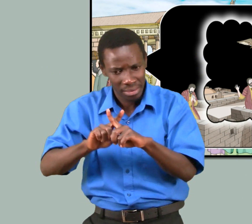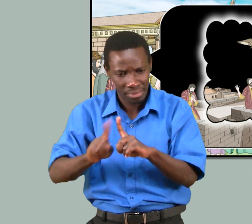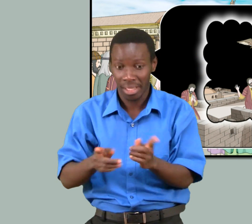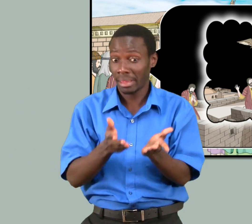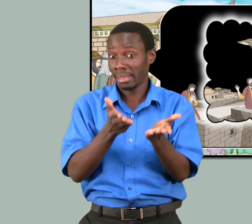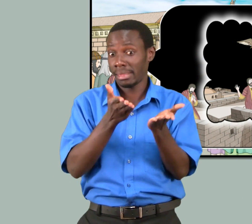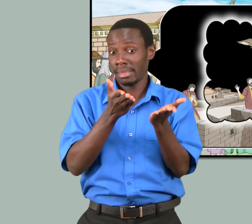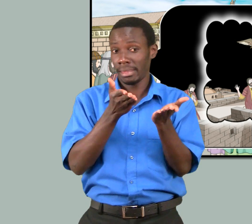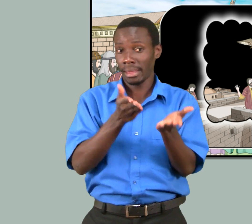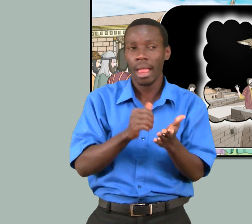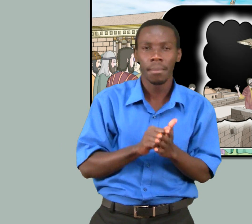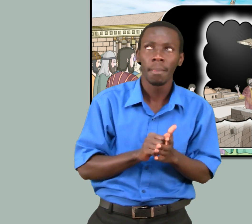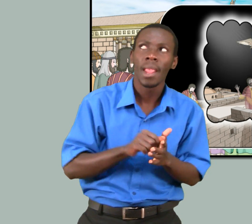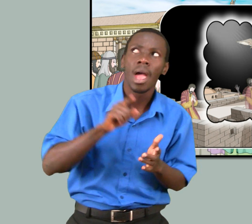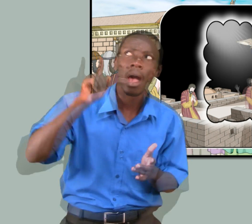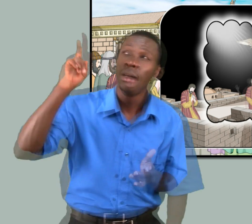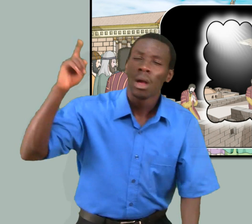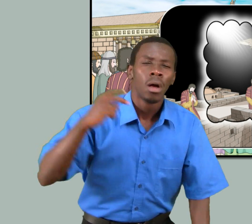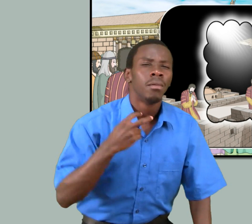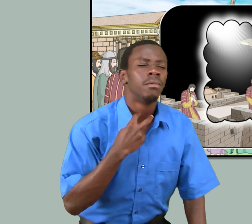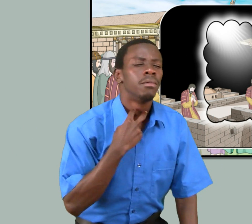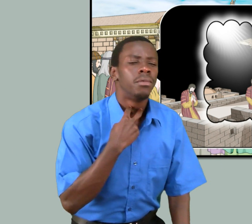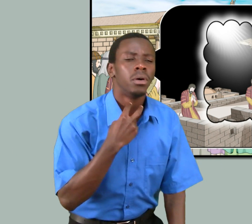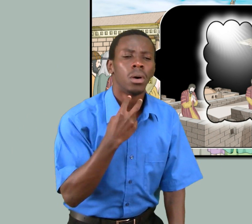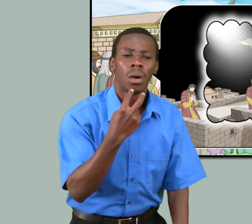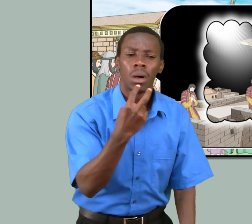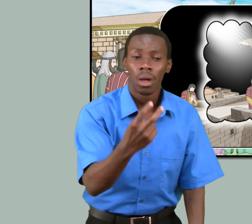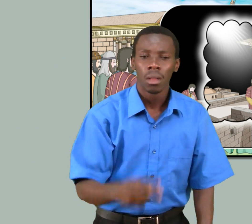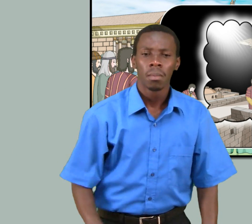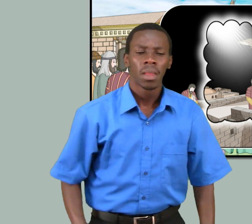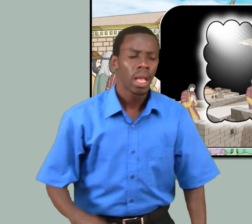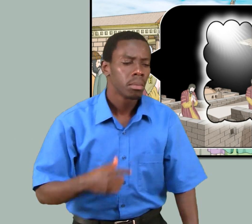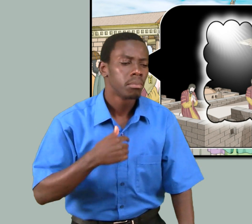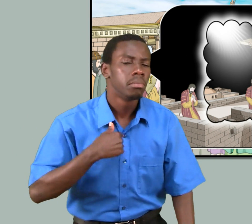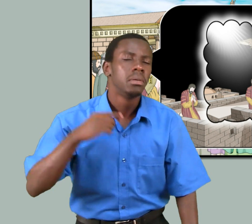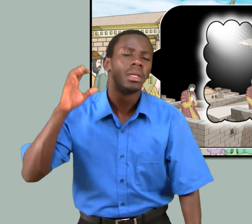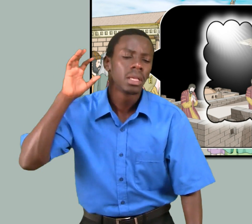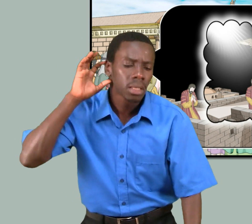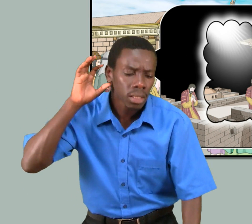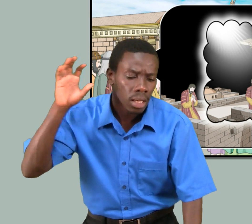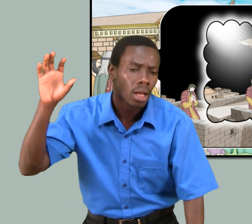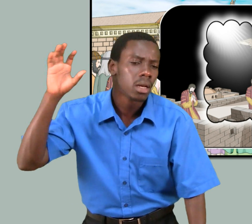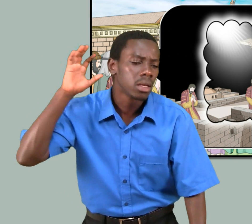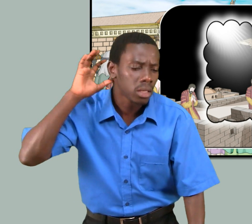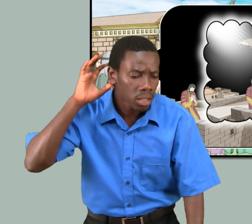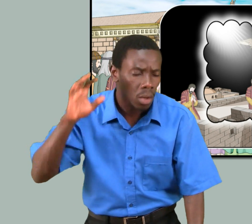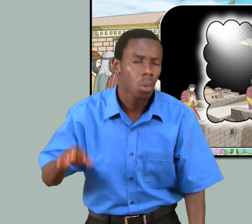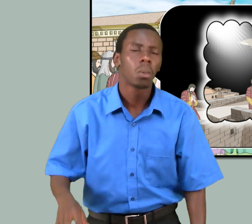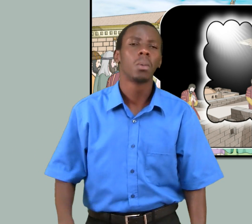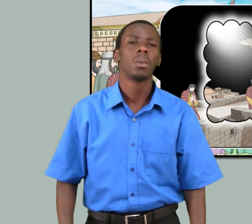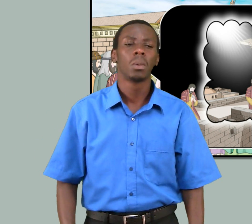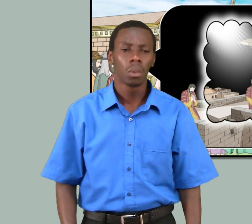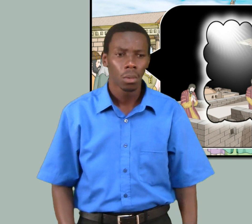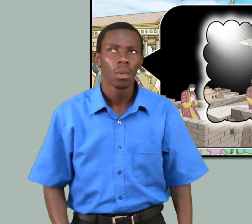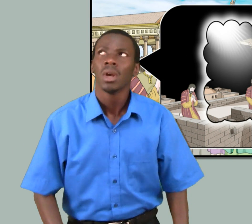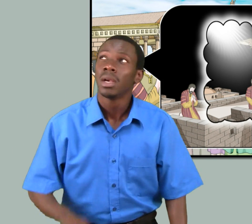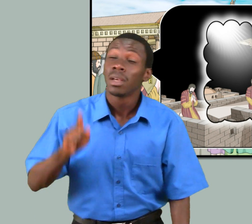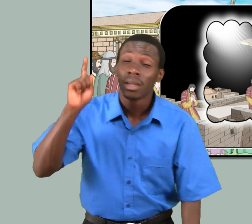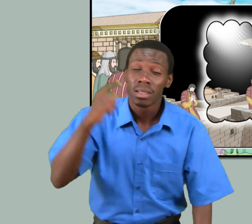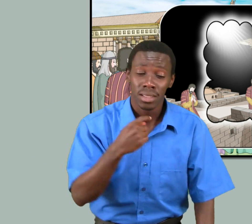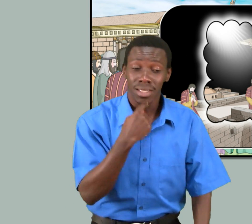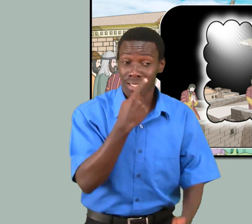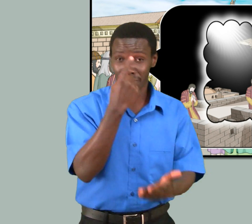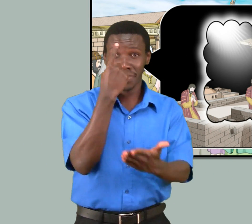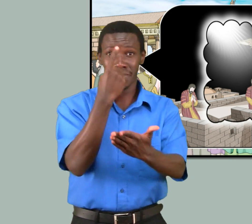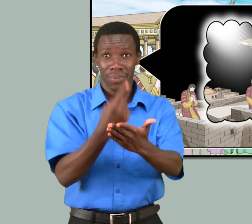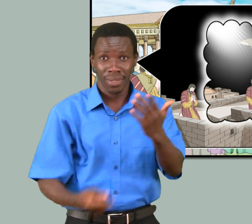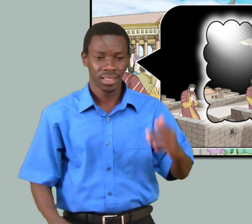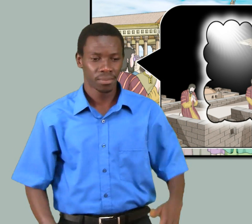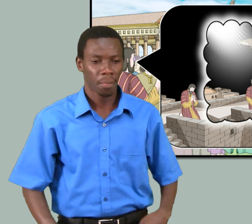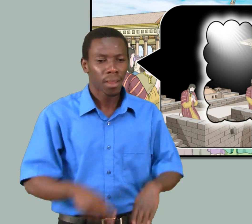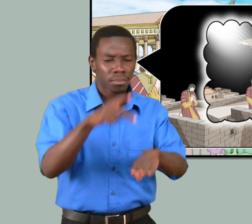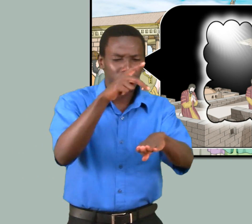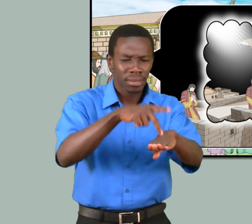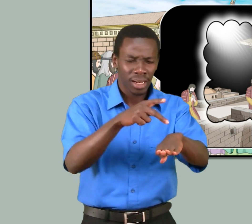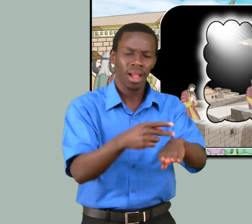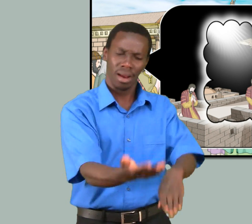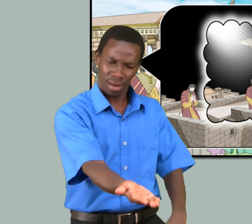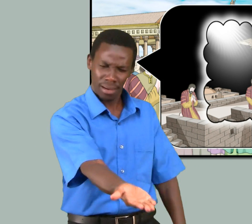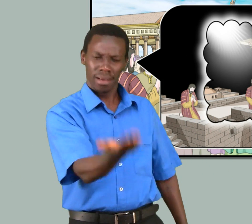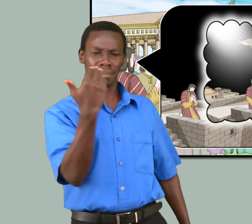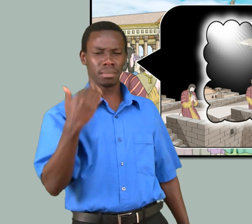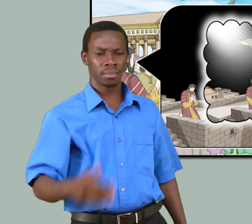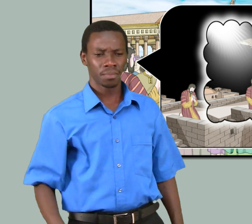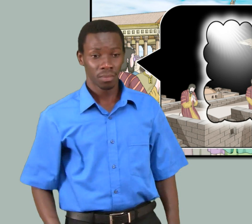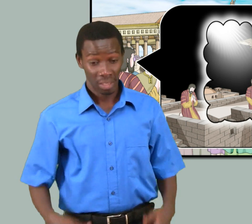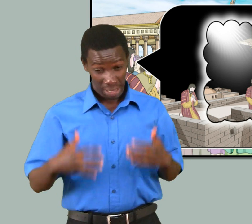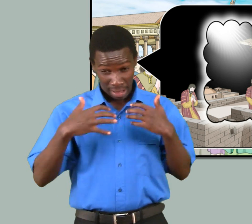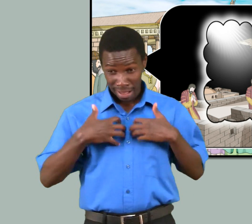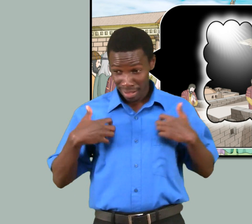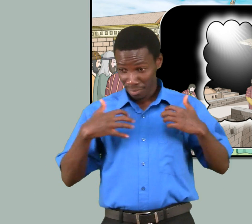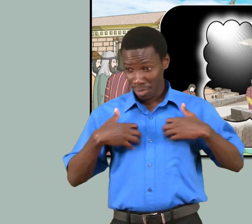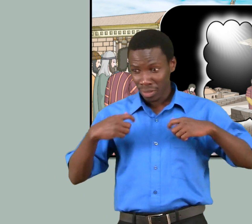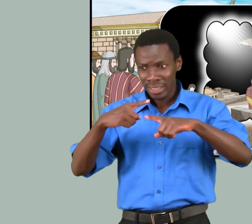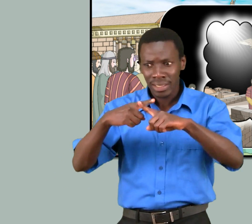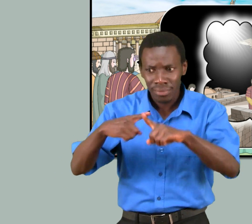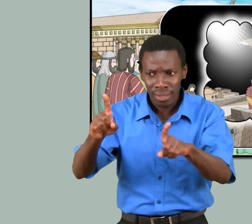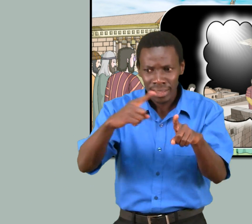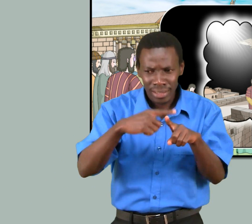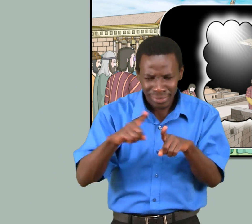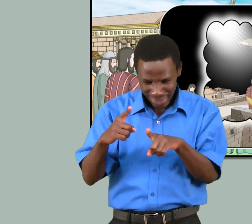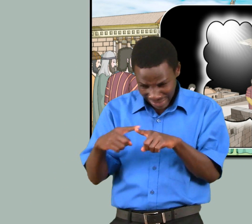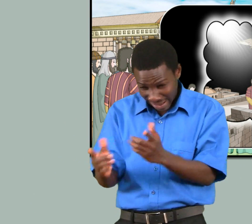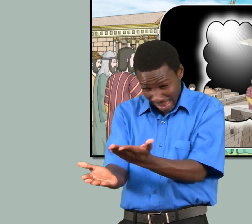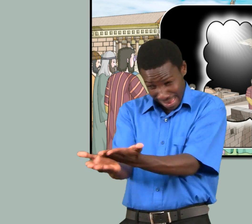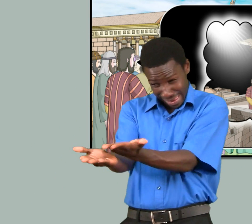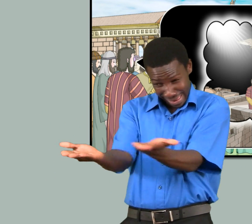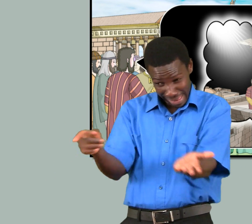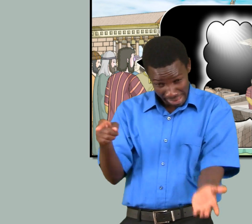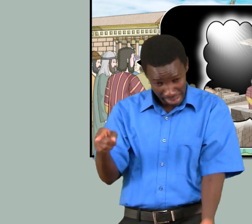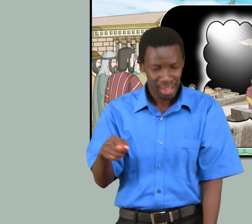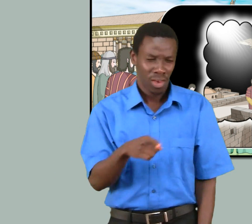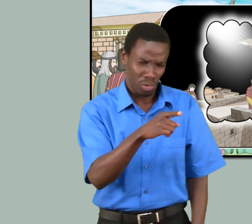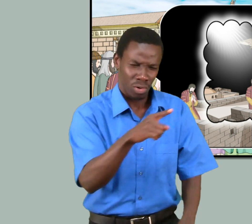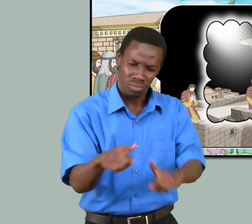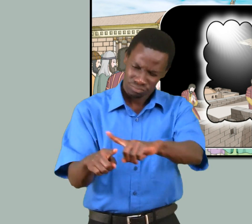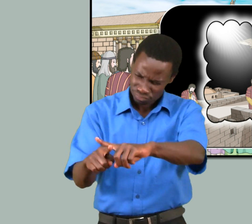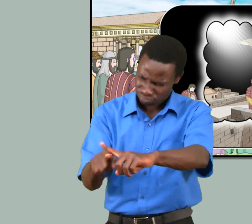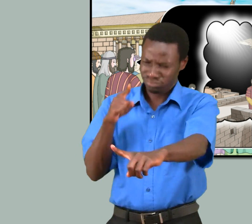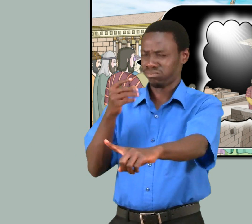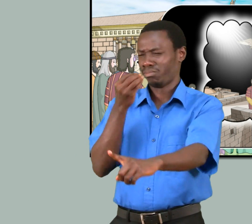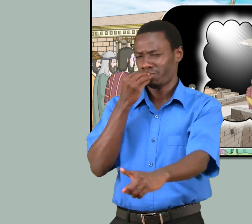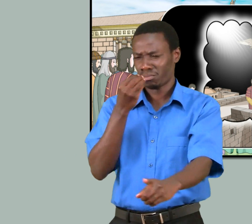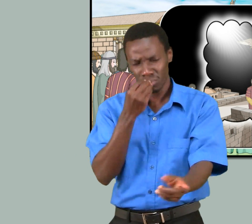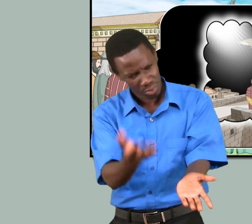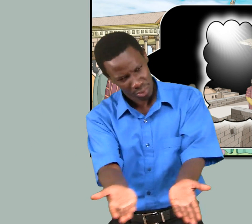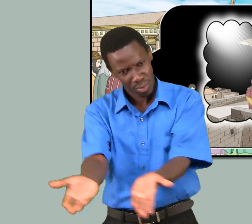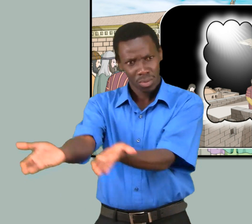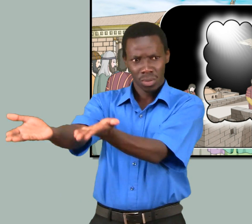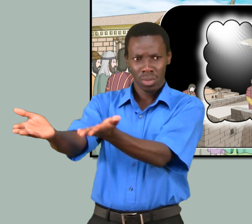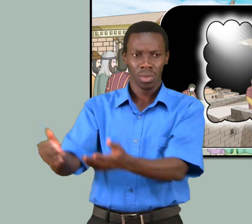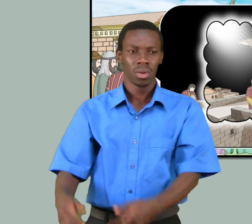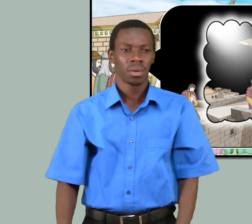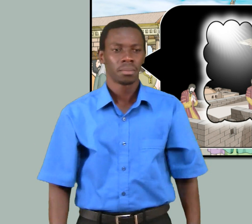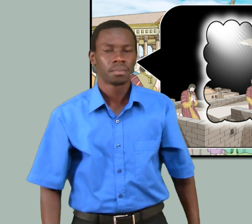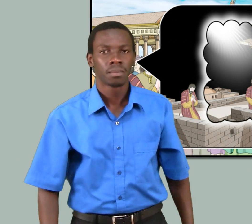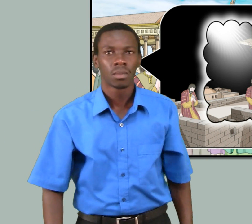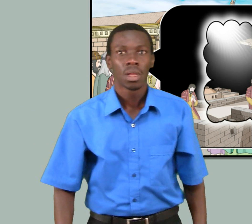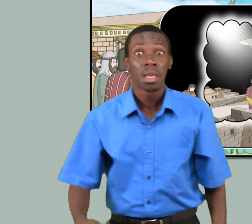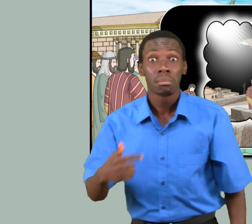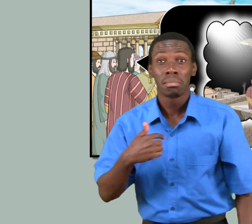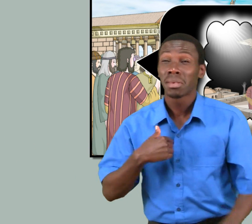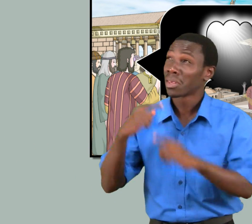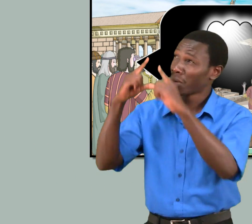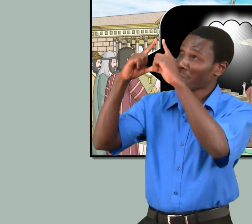Then I heard a voice saying to me, ‘Get up, Peter, kill and eat.’